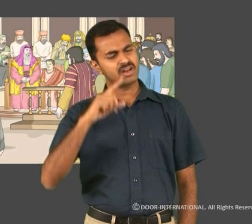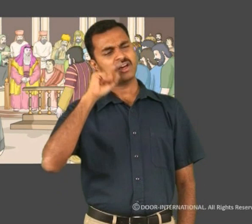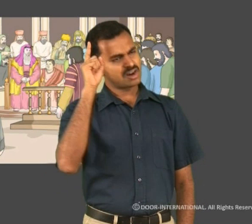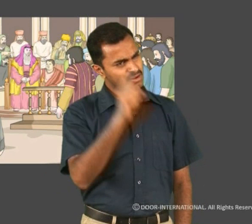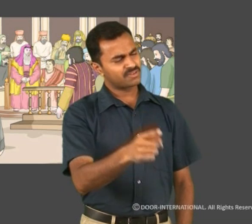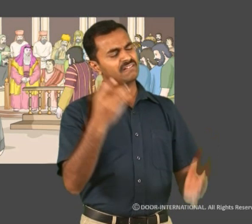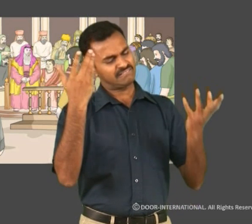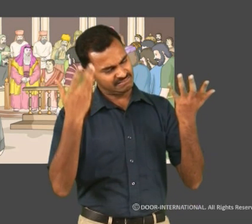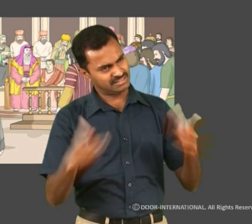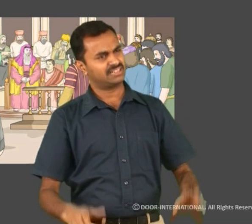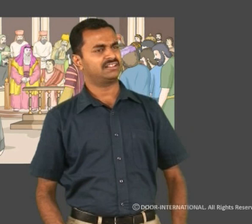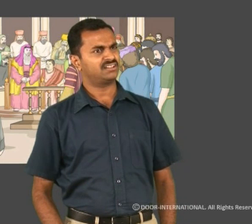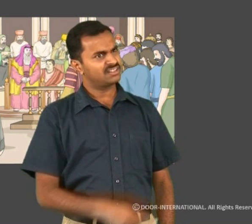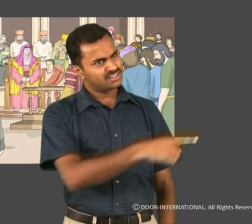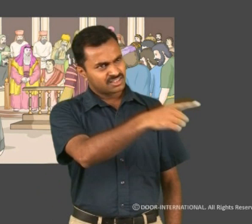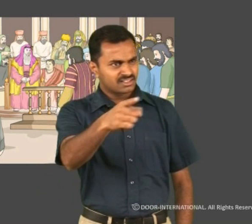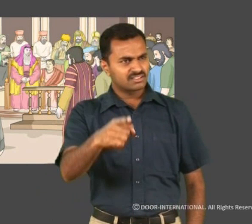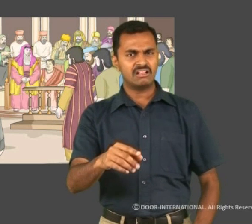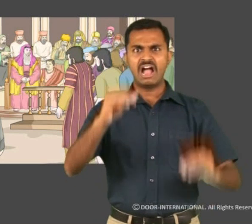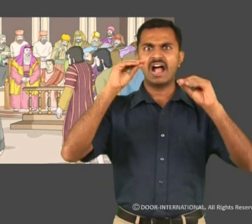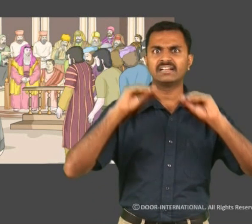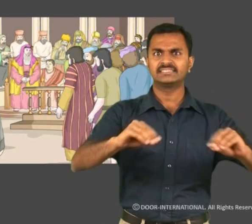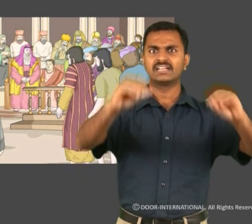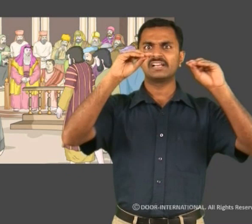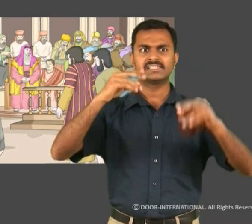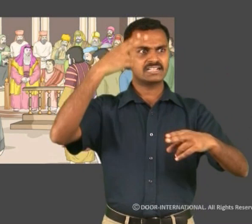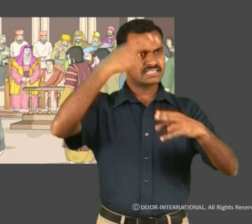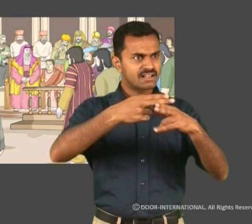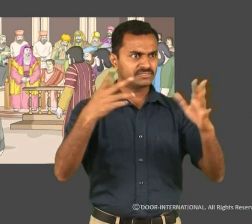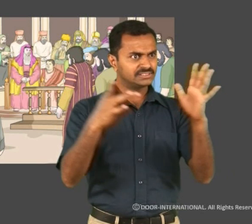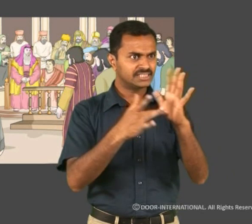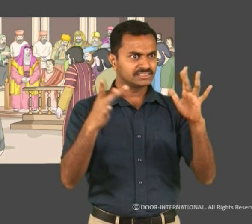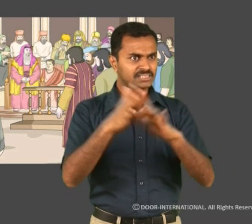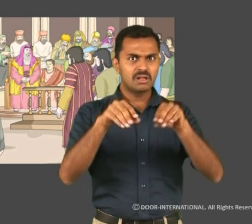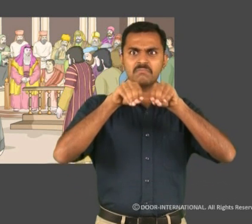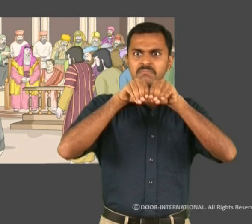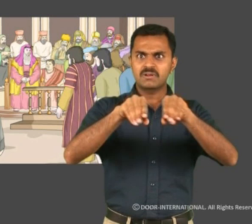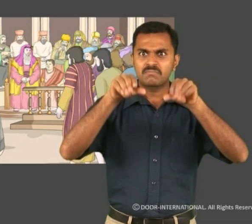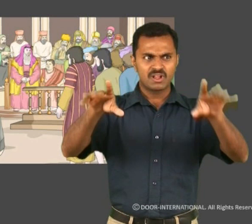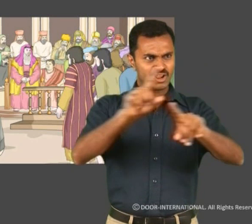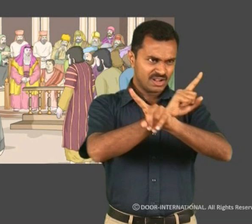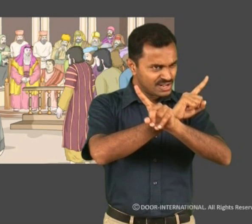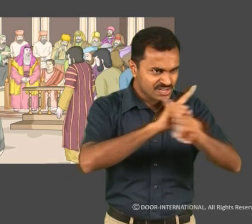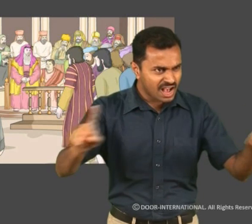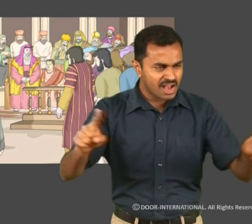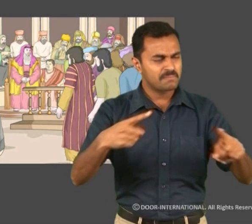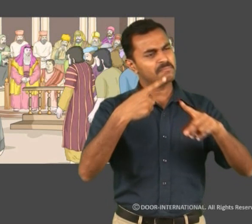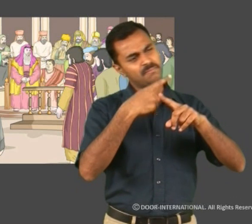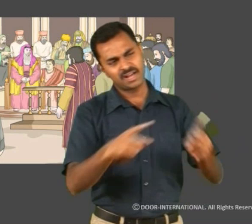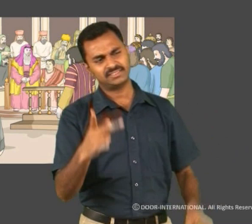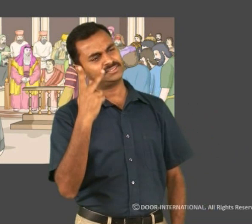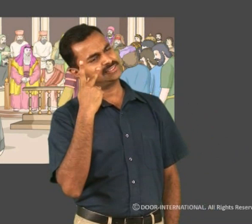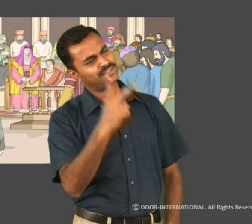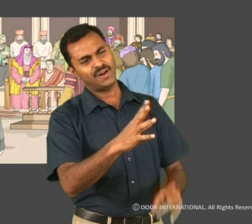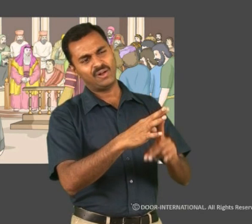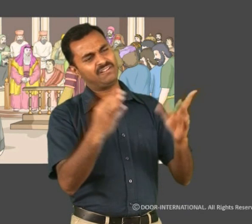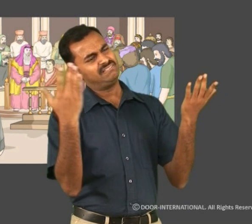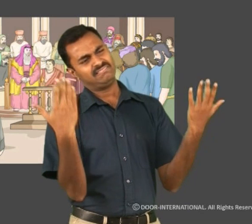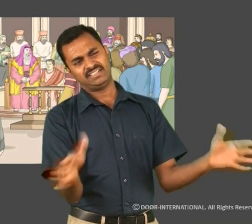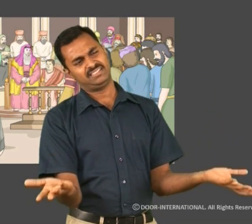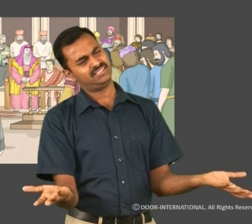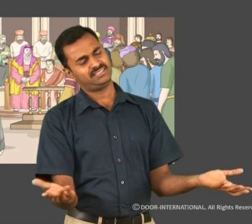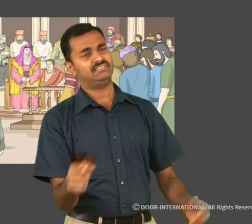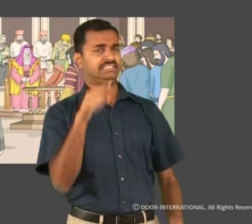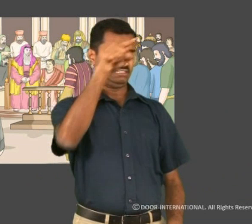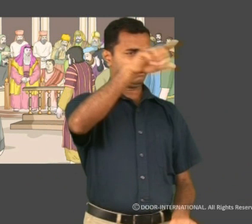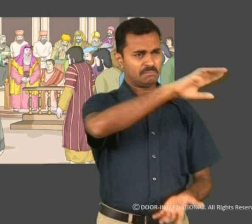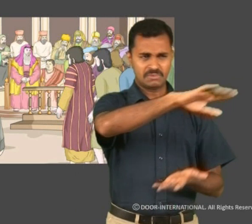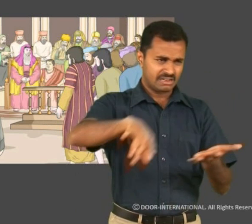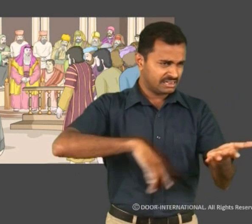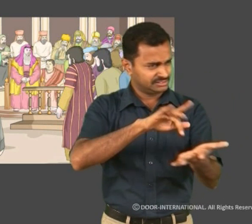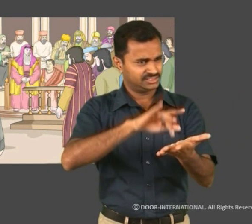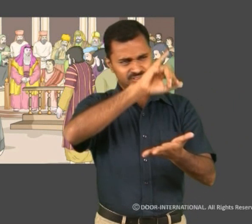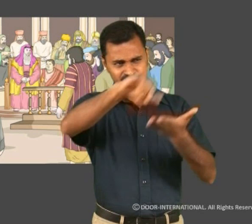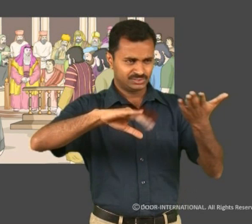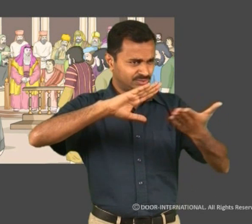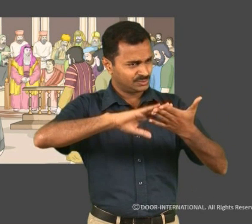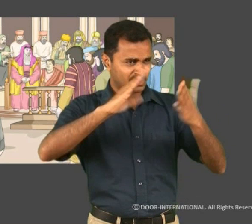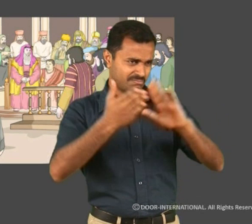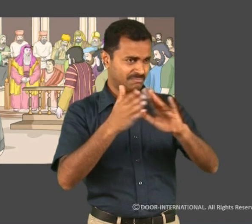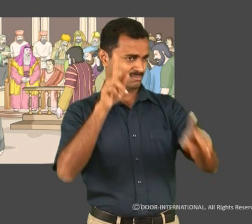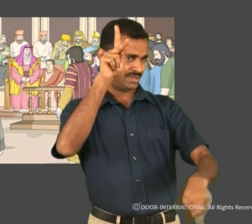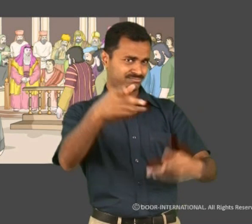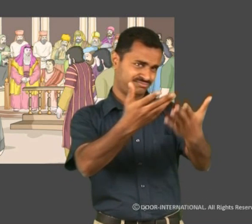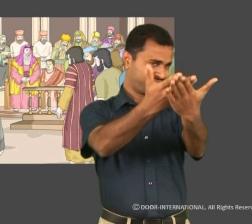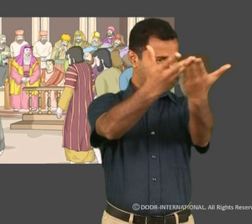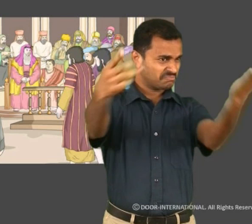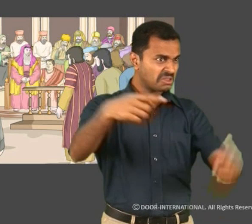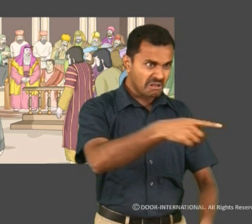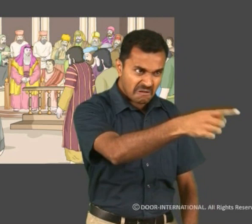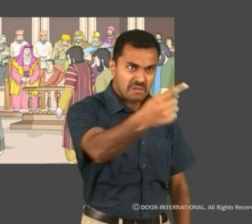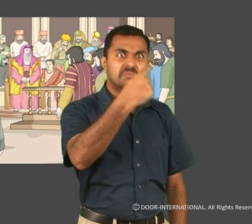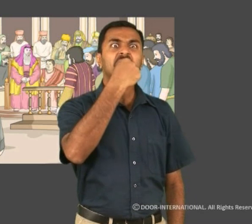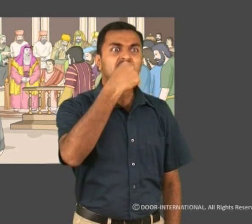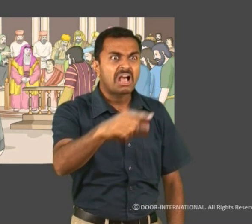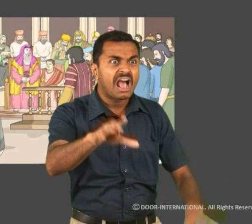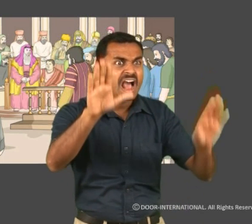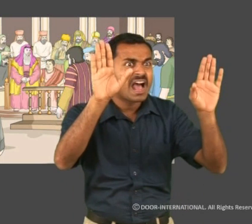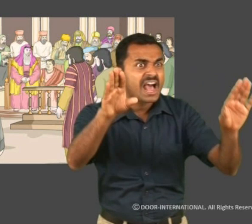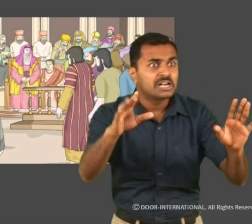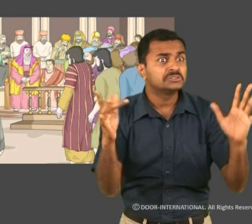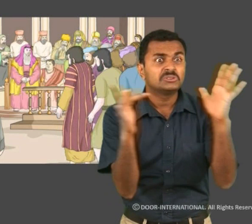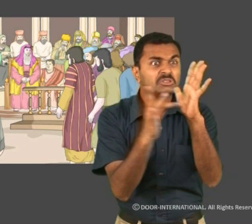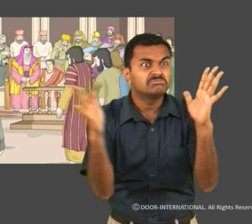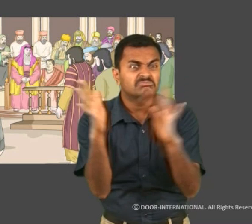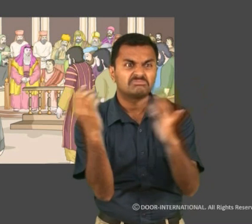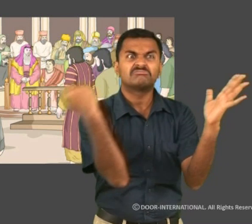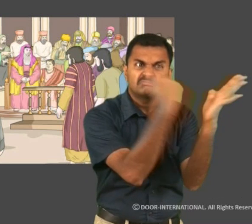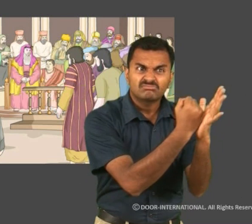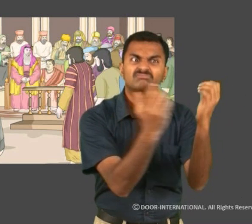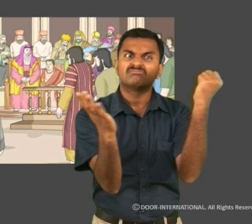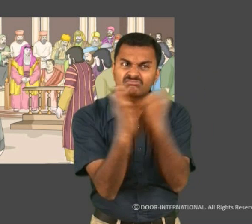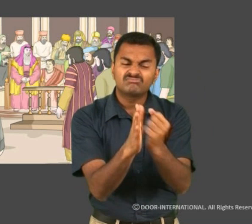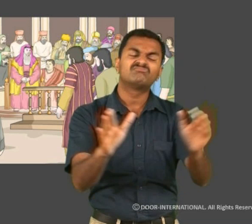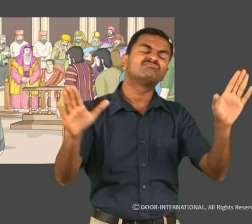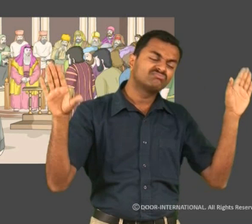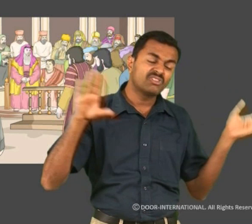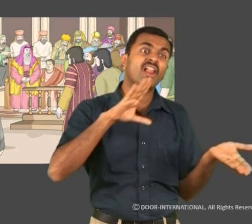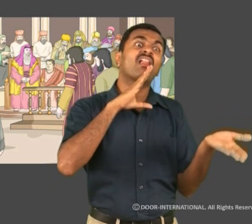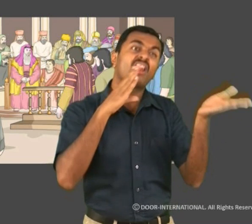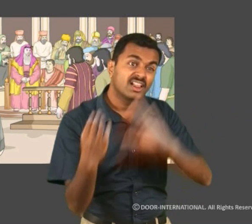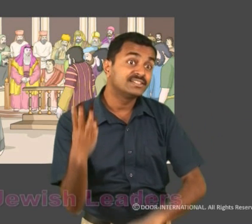“We gave you strict orders not to teach in this name,” he said.